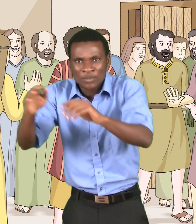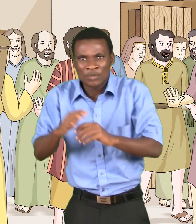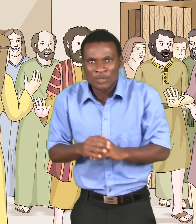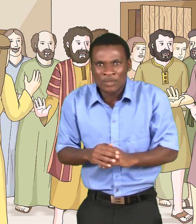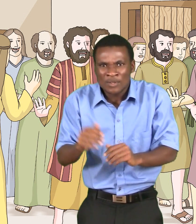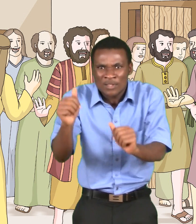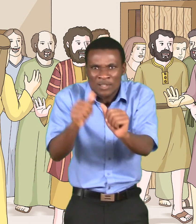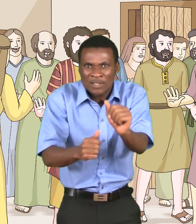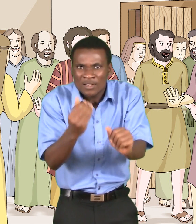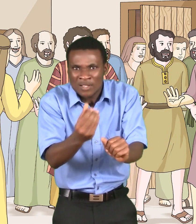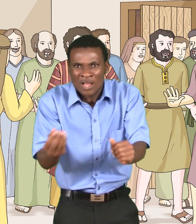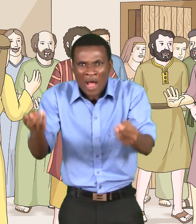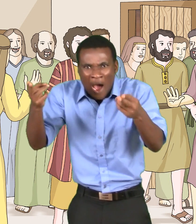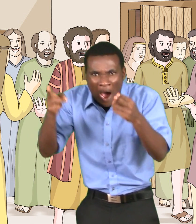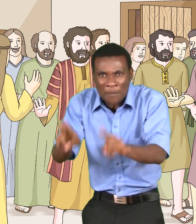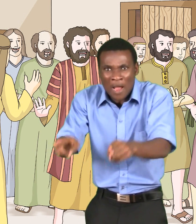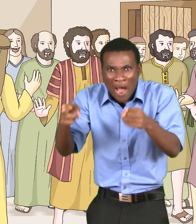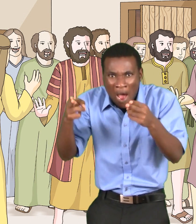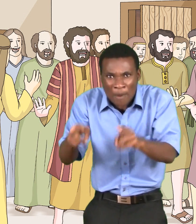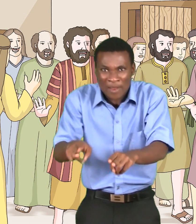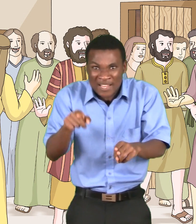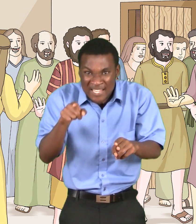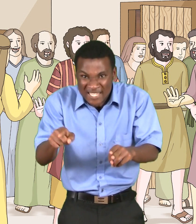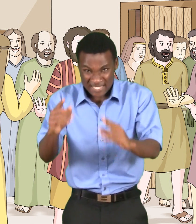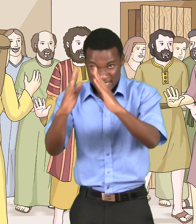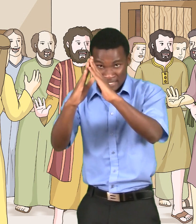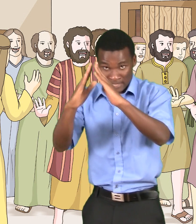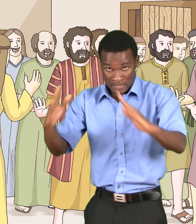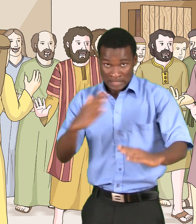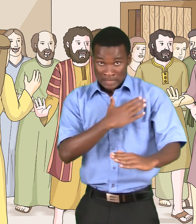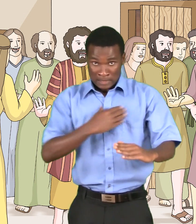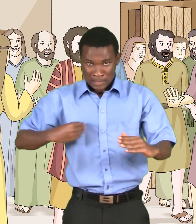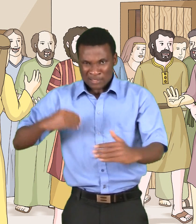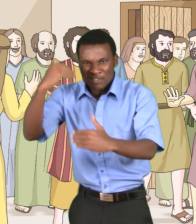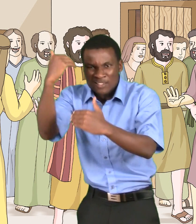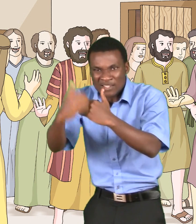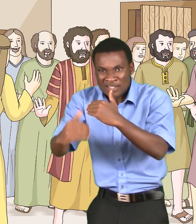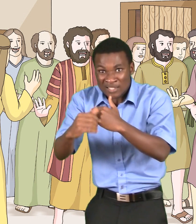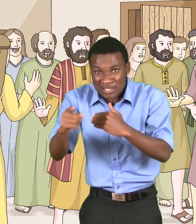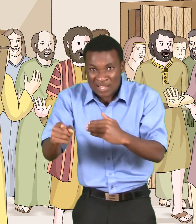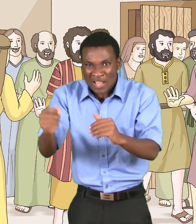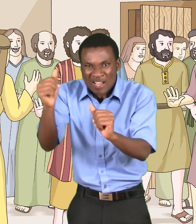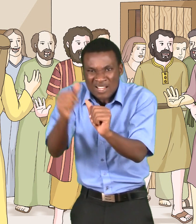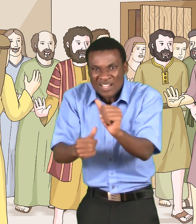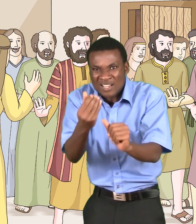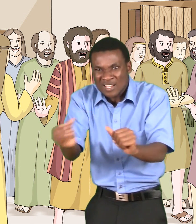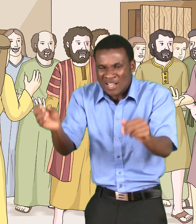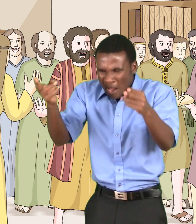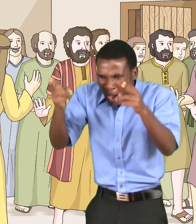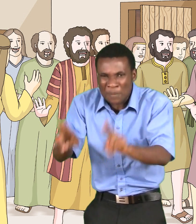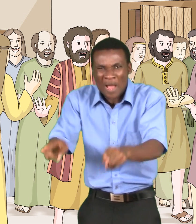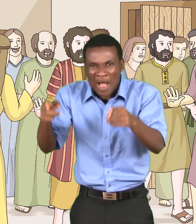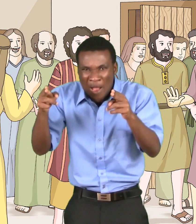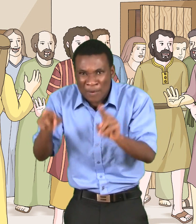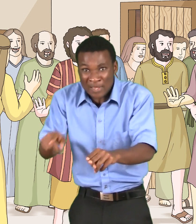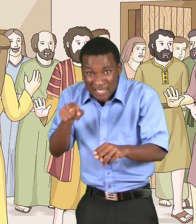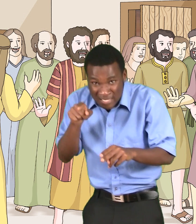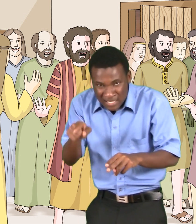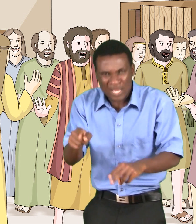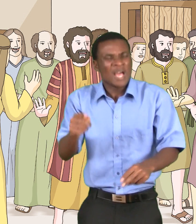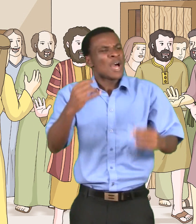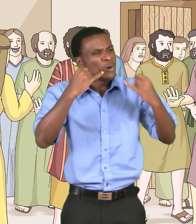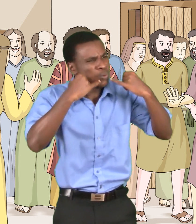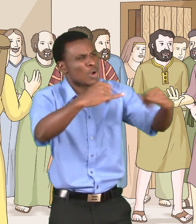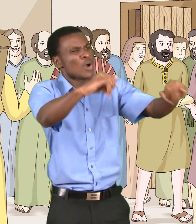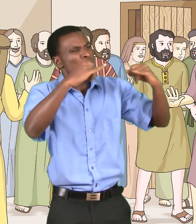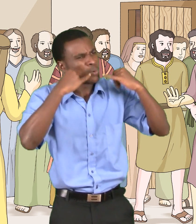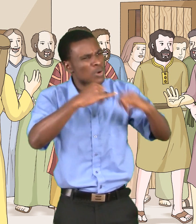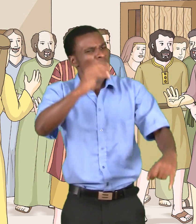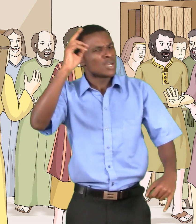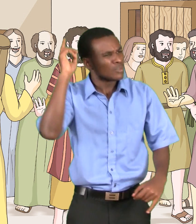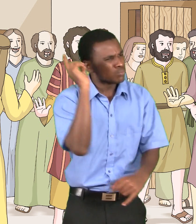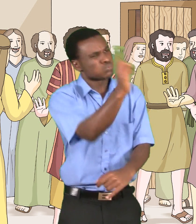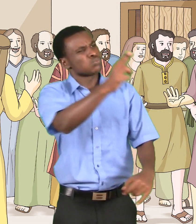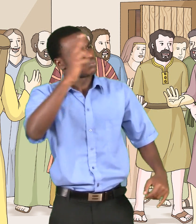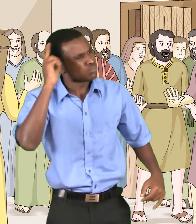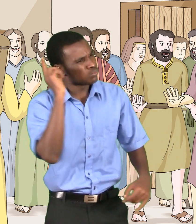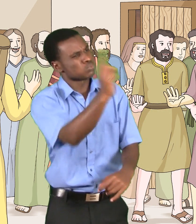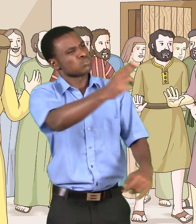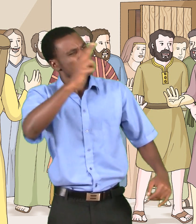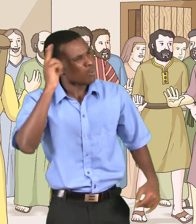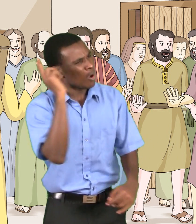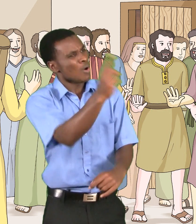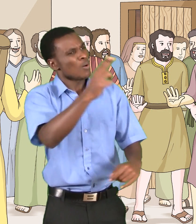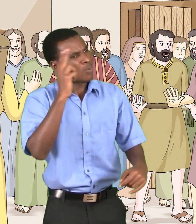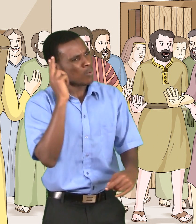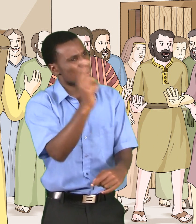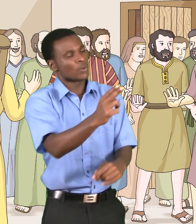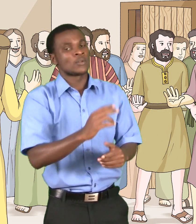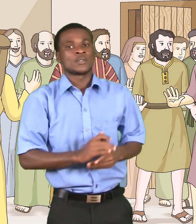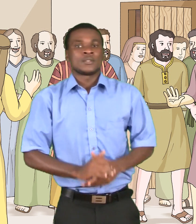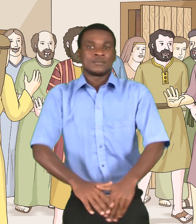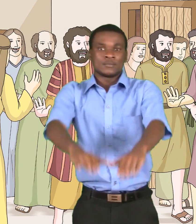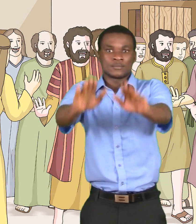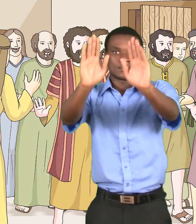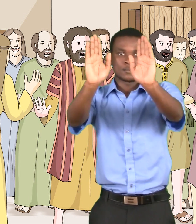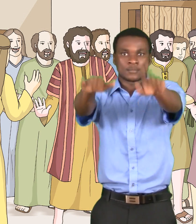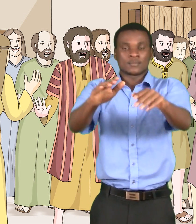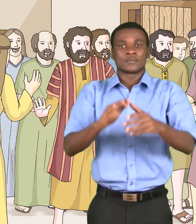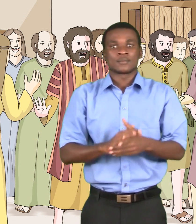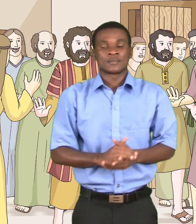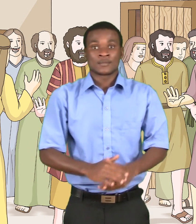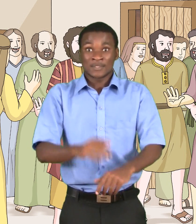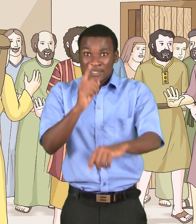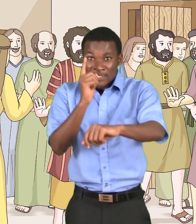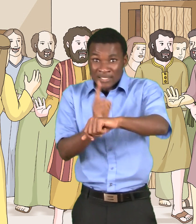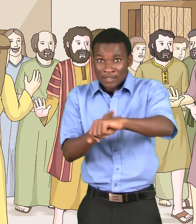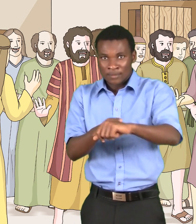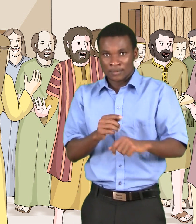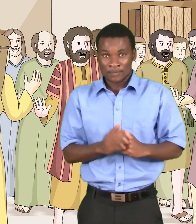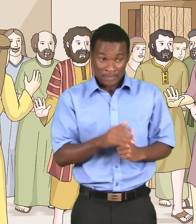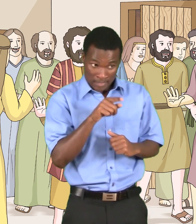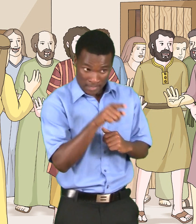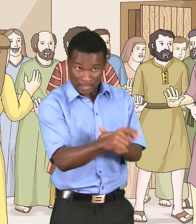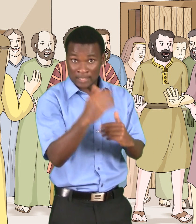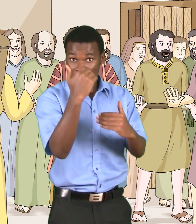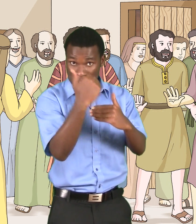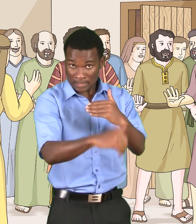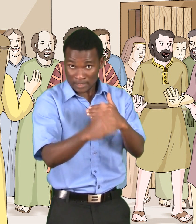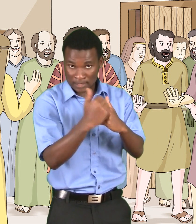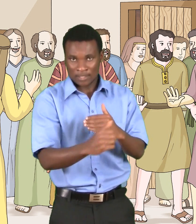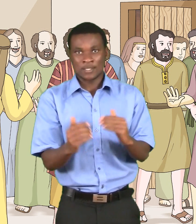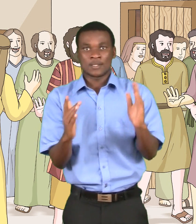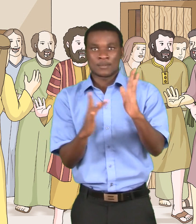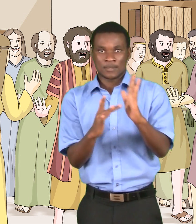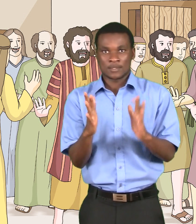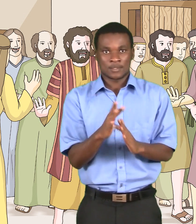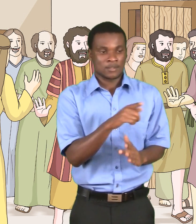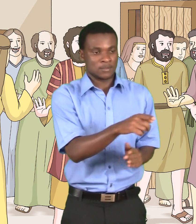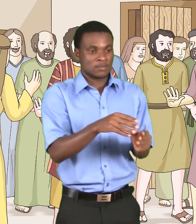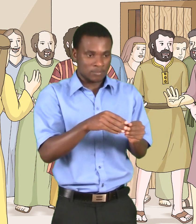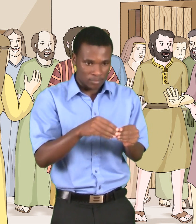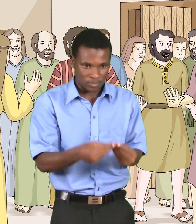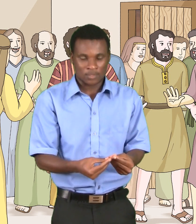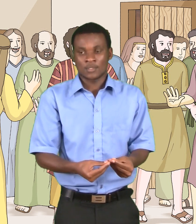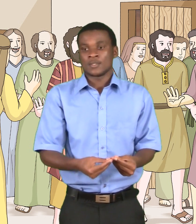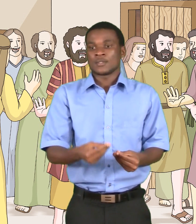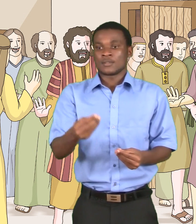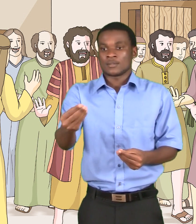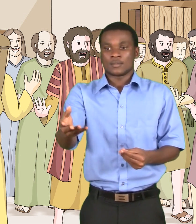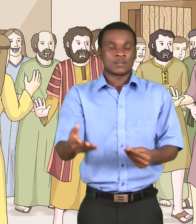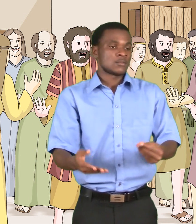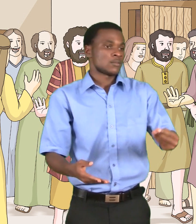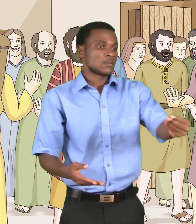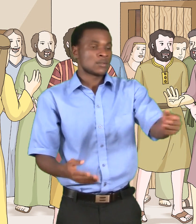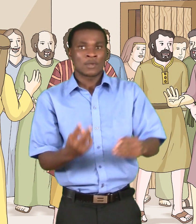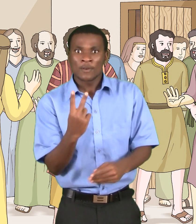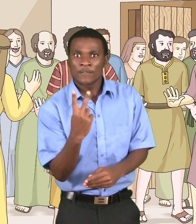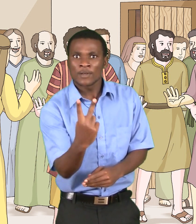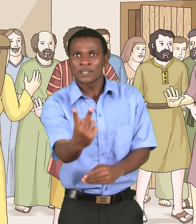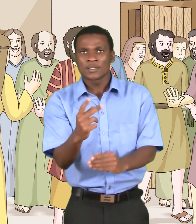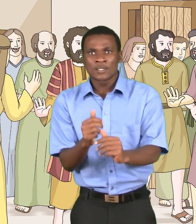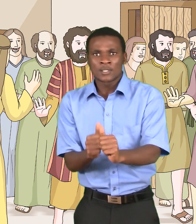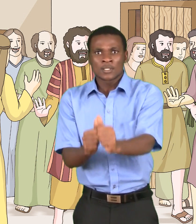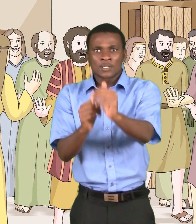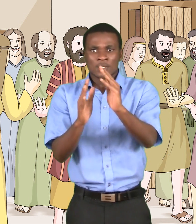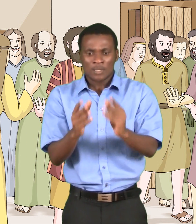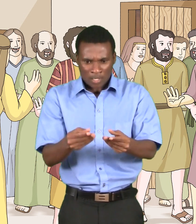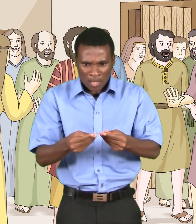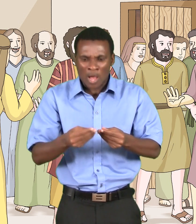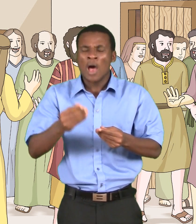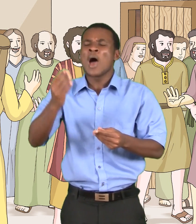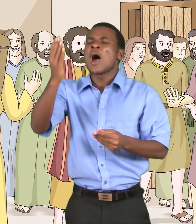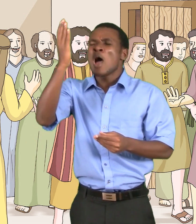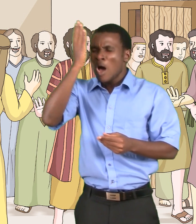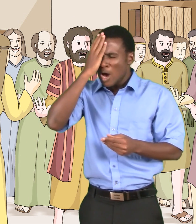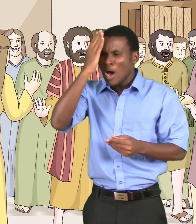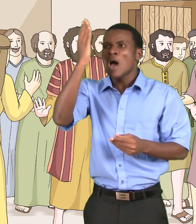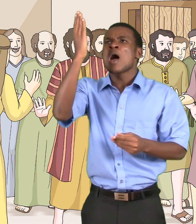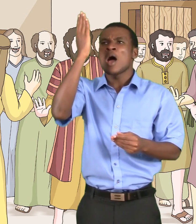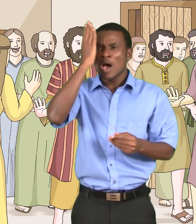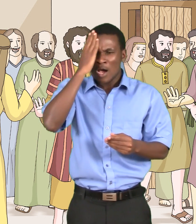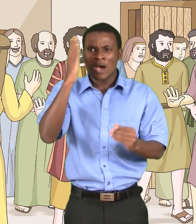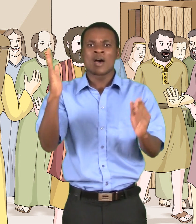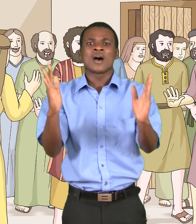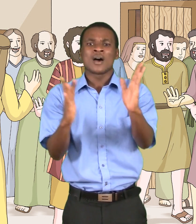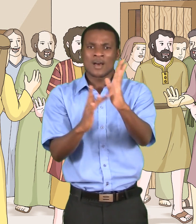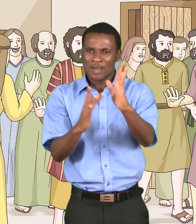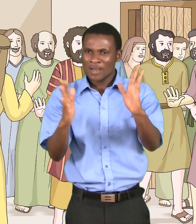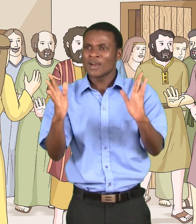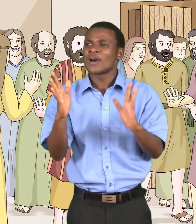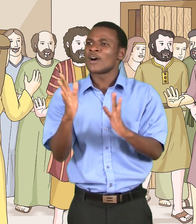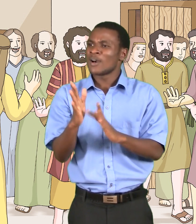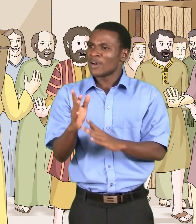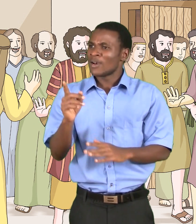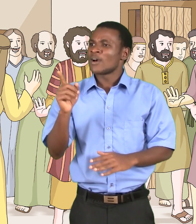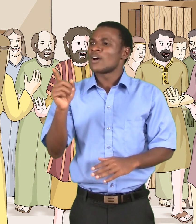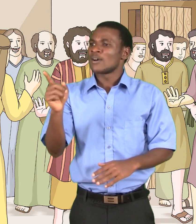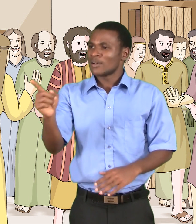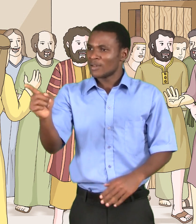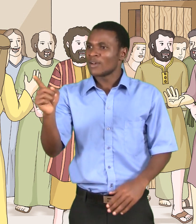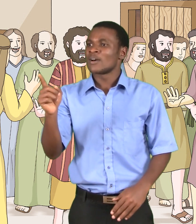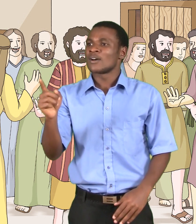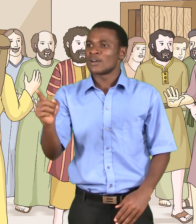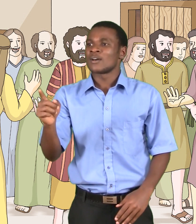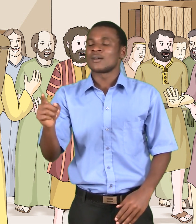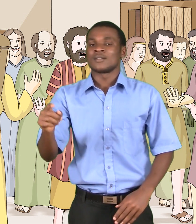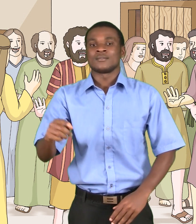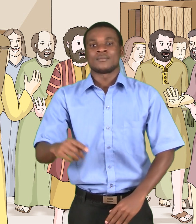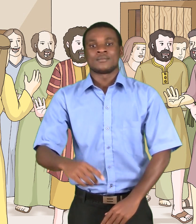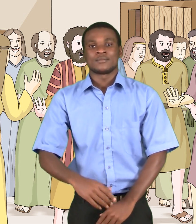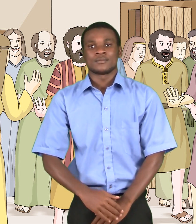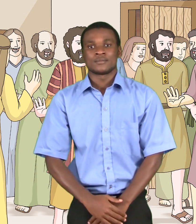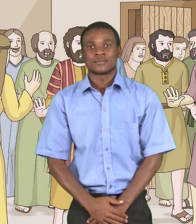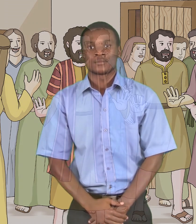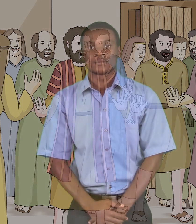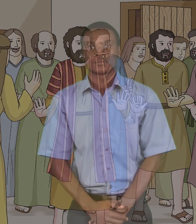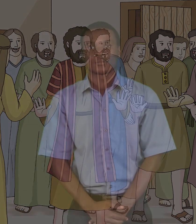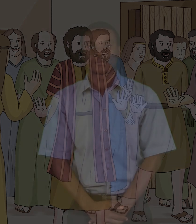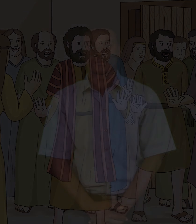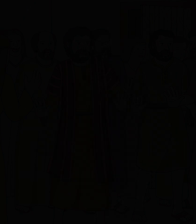Then the two told what had happened on the road, and how they had recognized Jesus in the breaking of the bread.